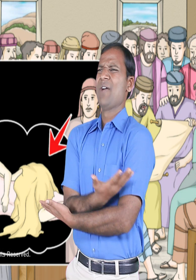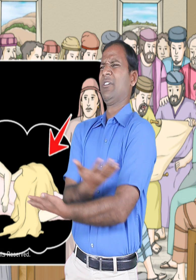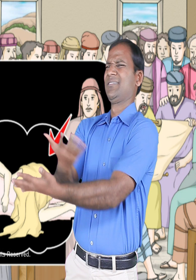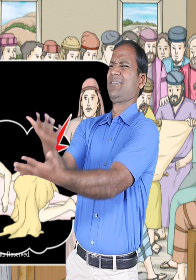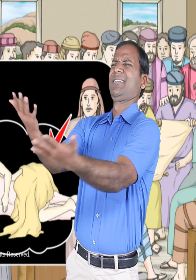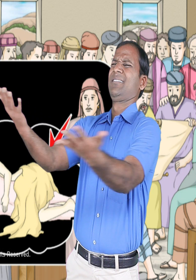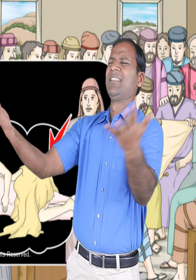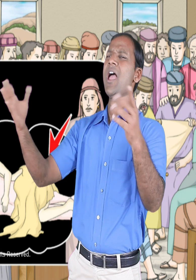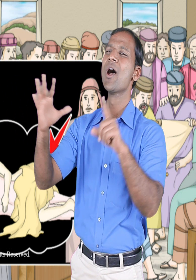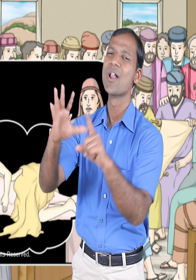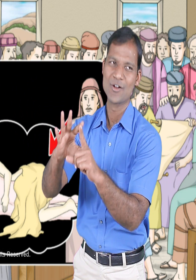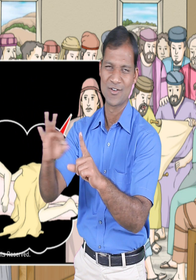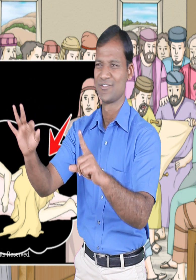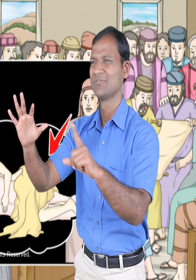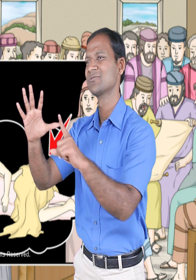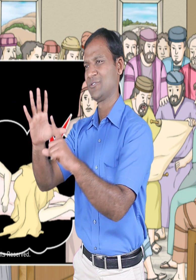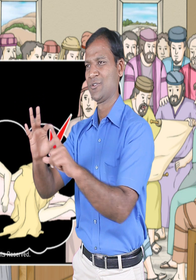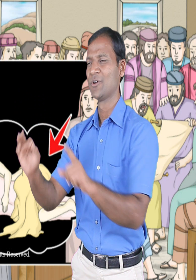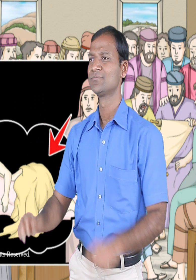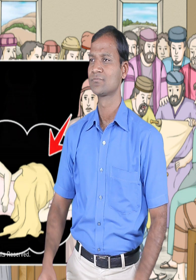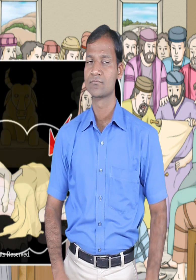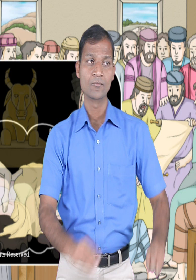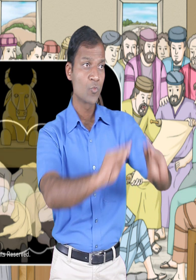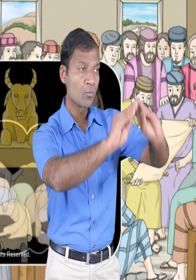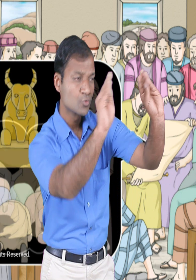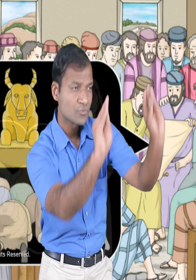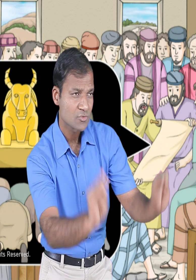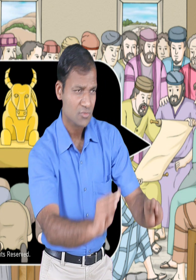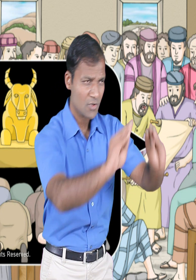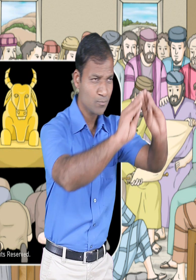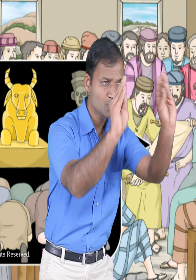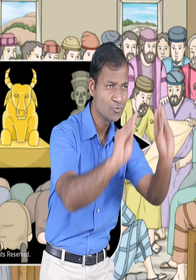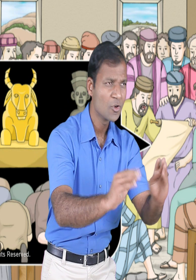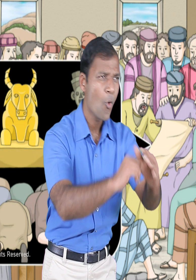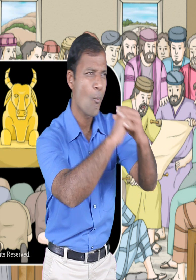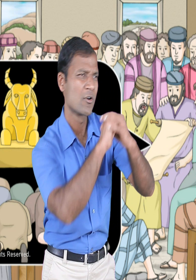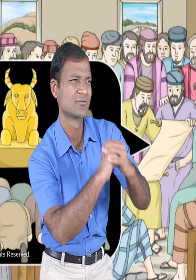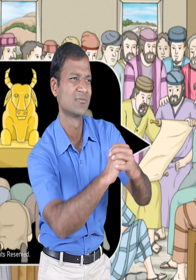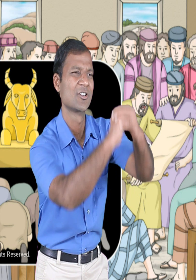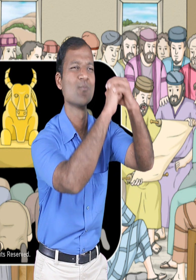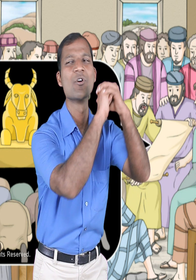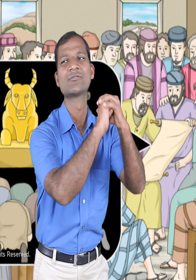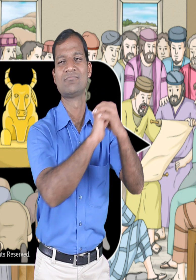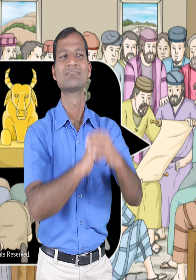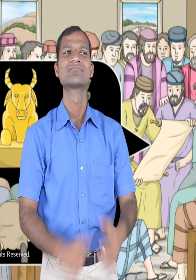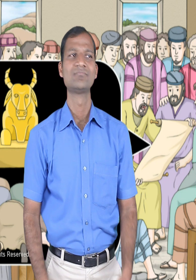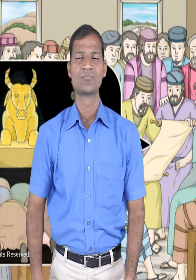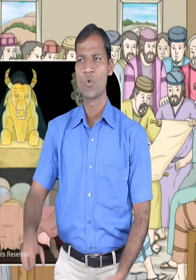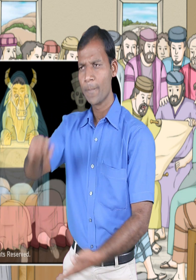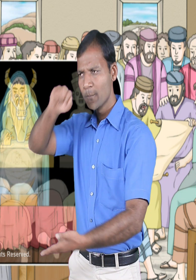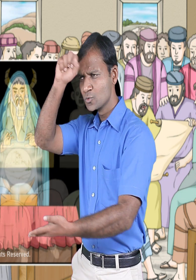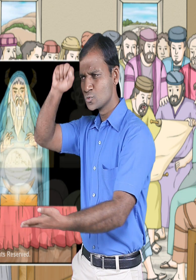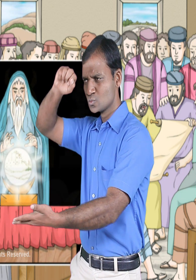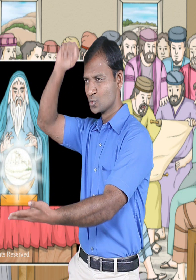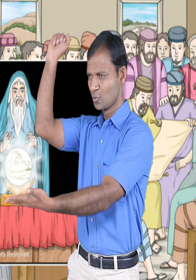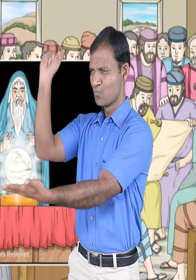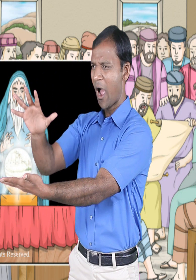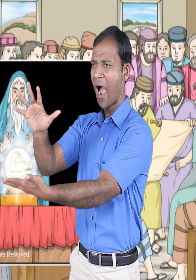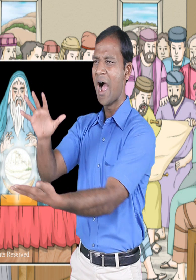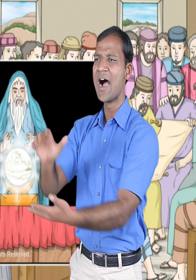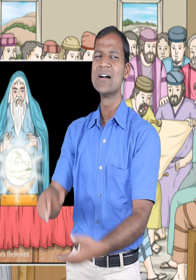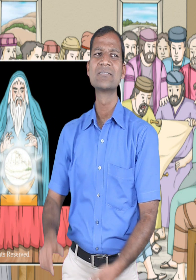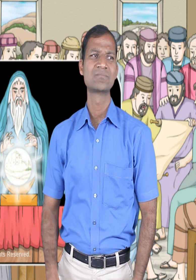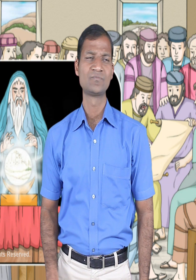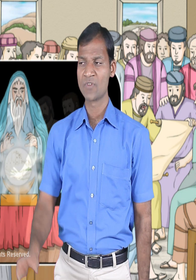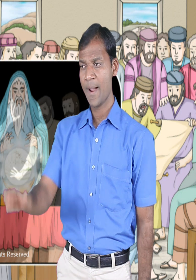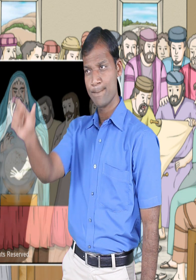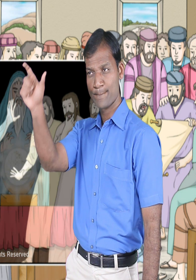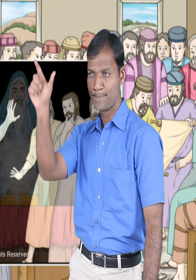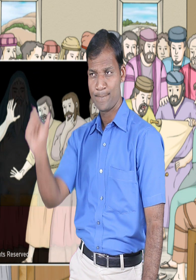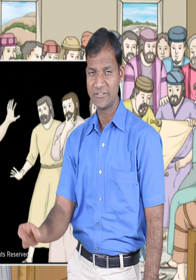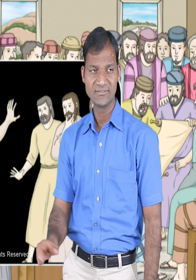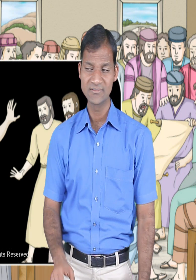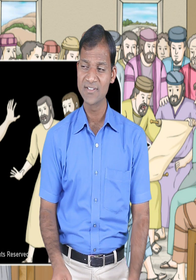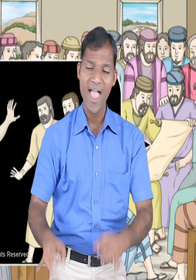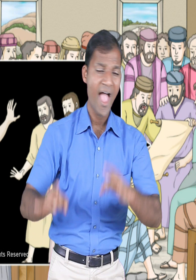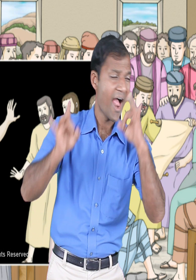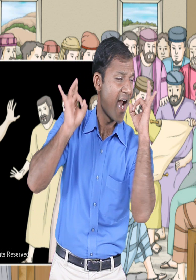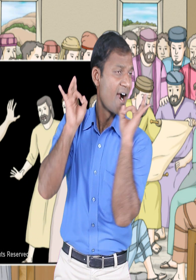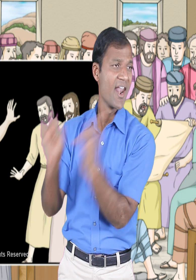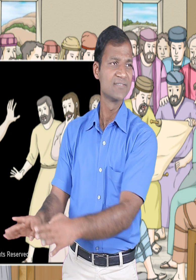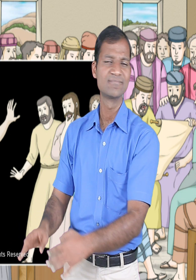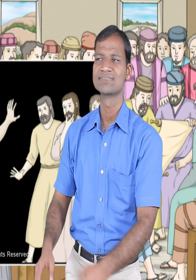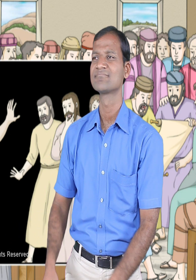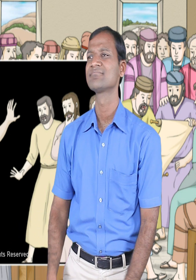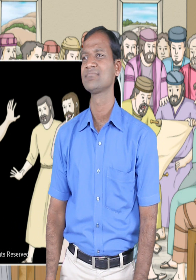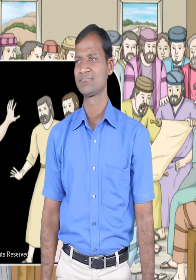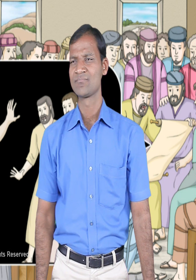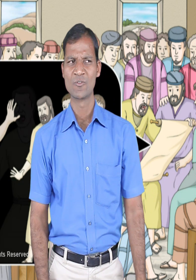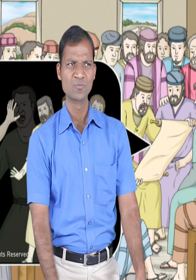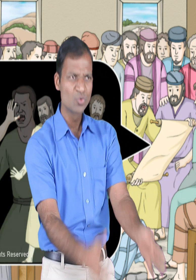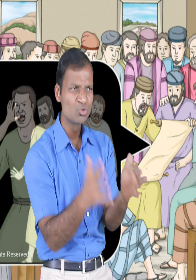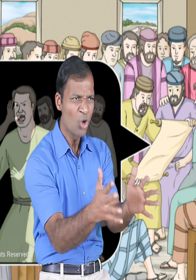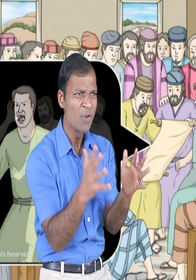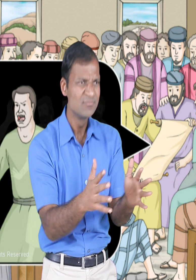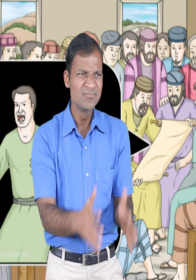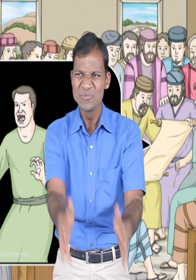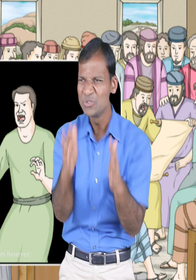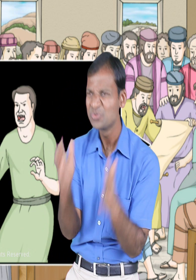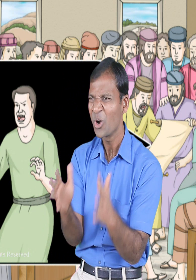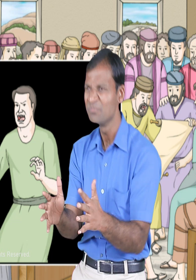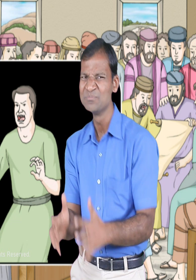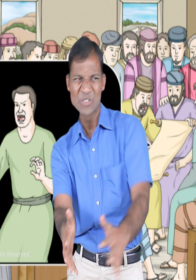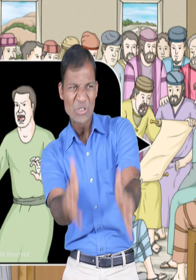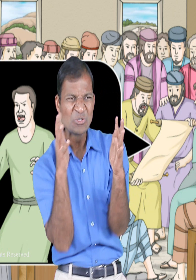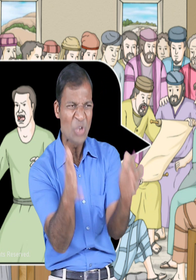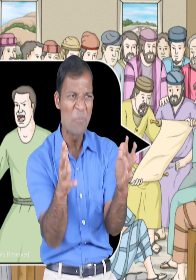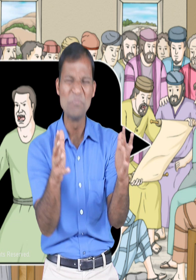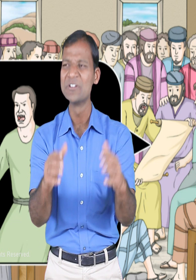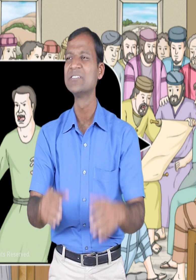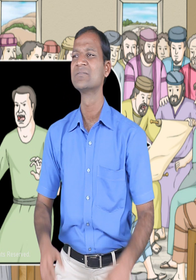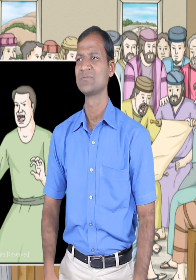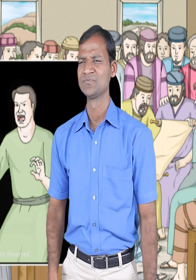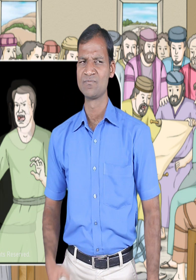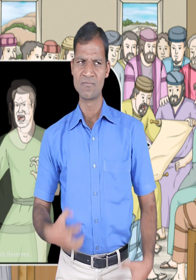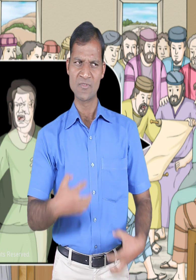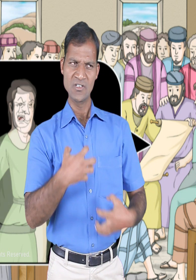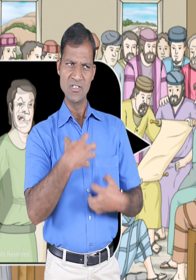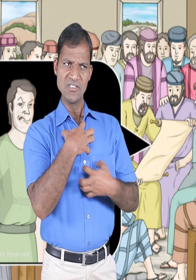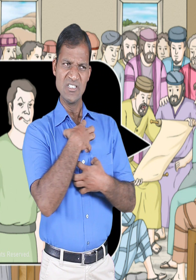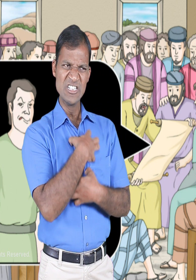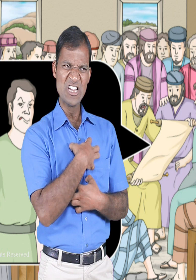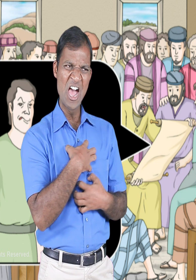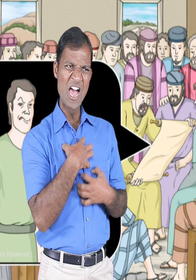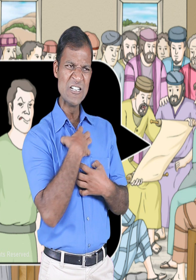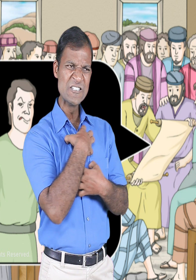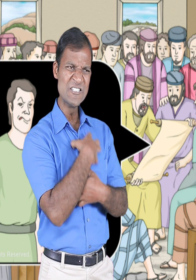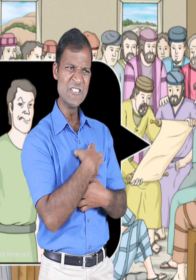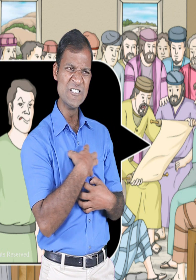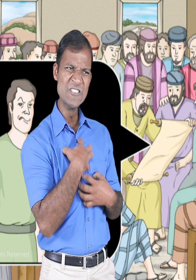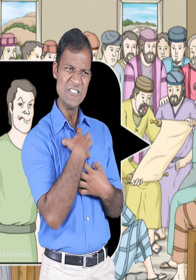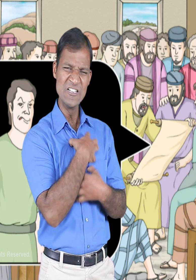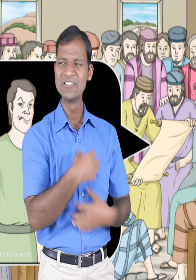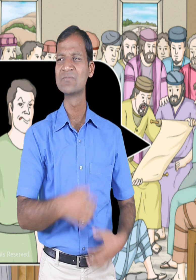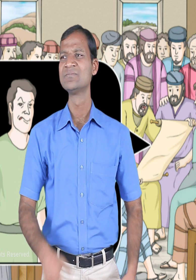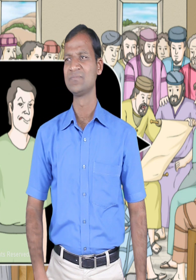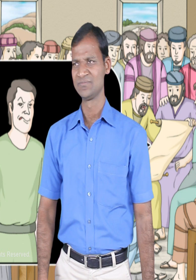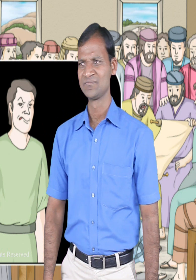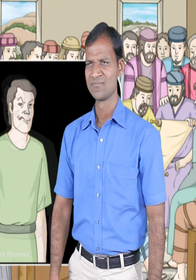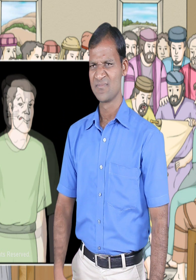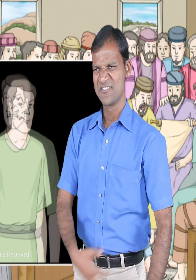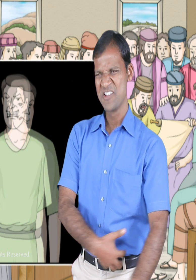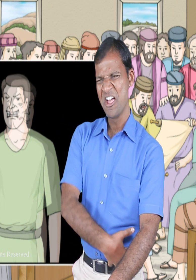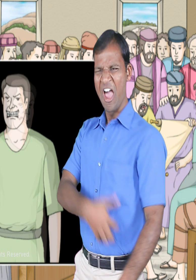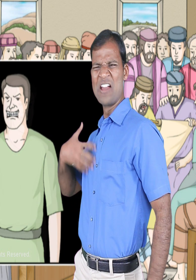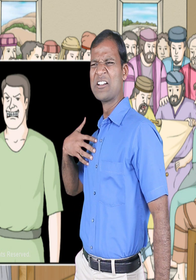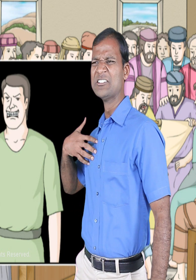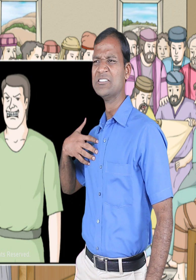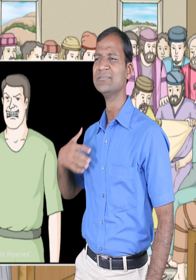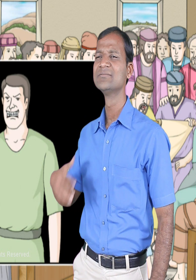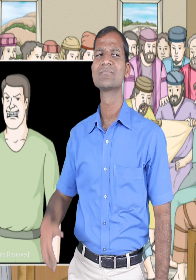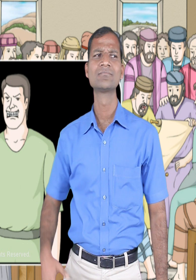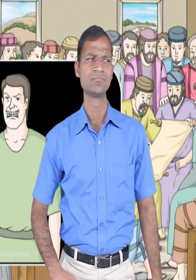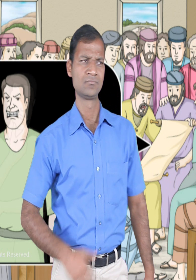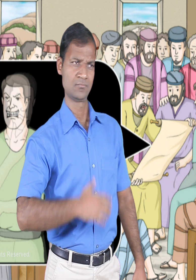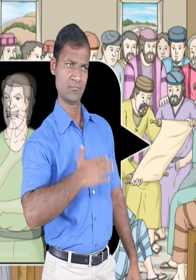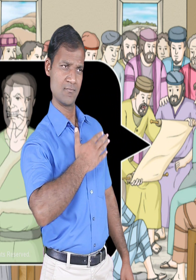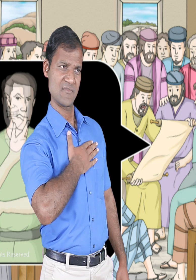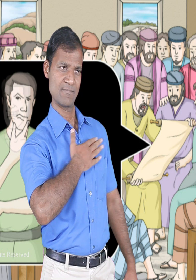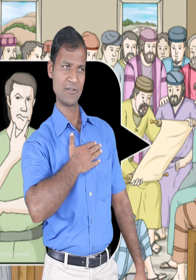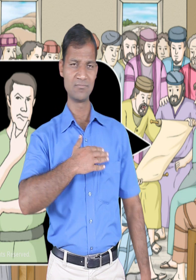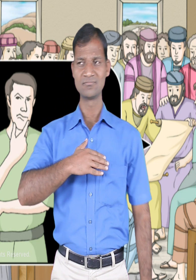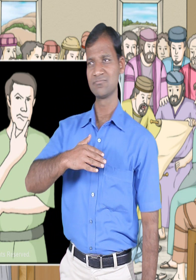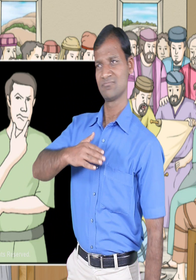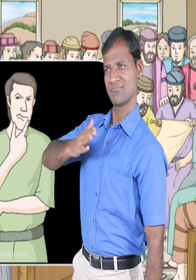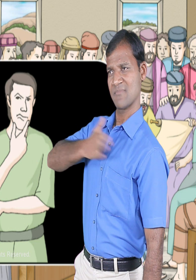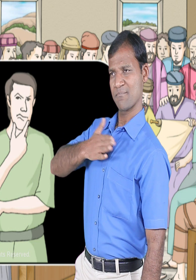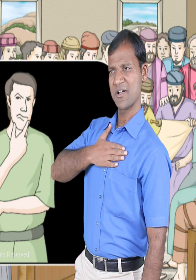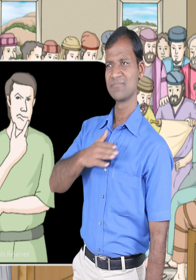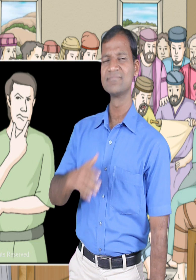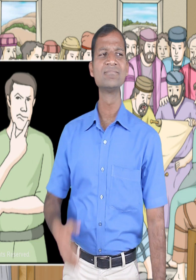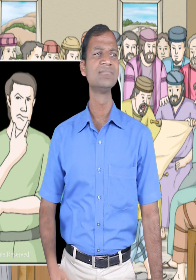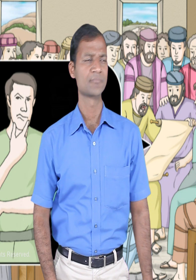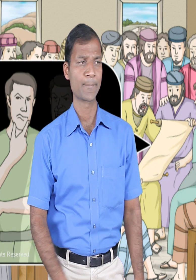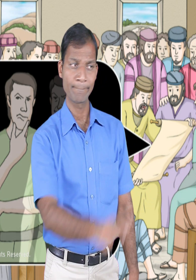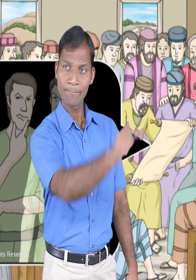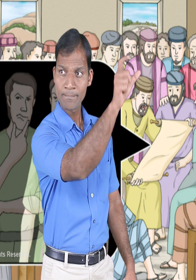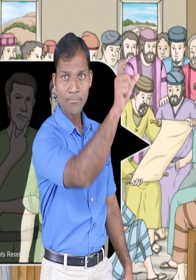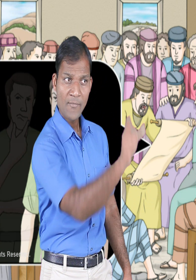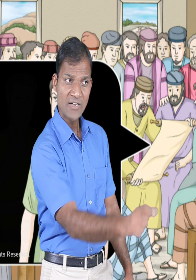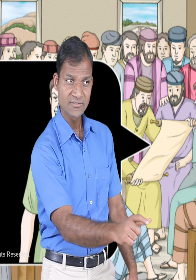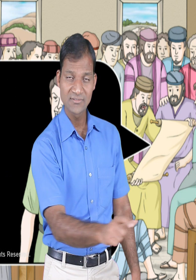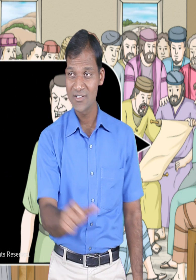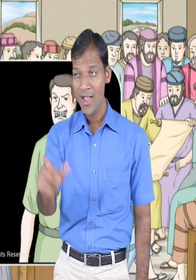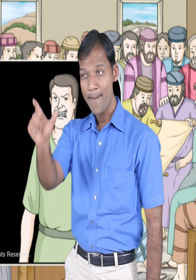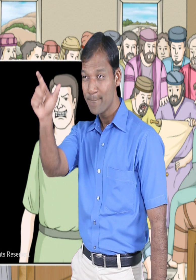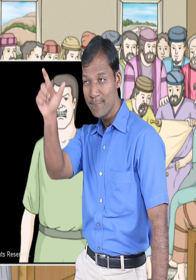idolatry and sorcery; hatred, discord, jealousy, and rage;